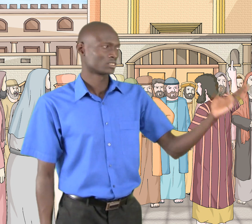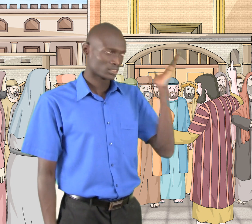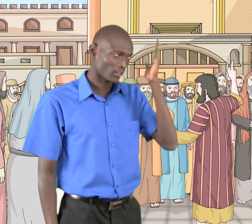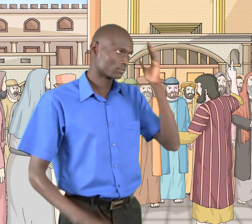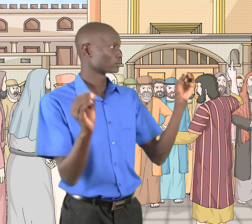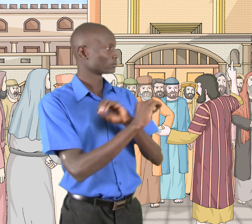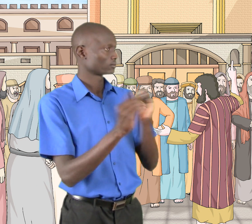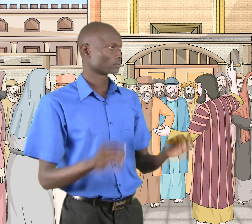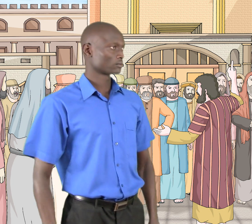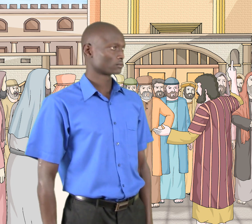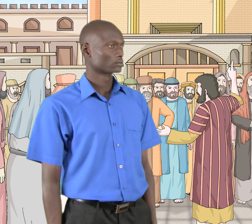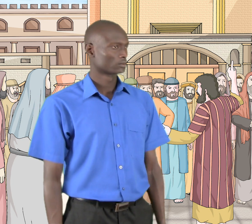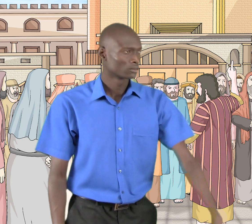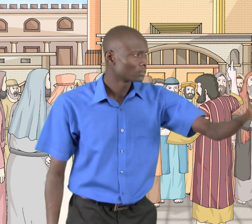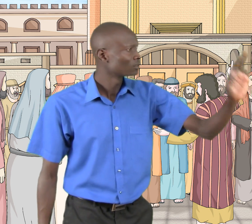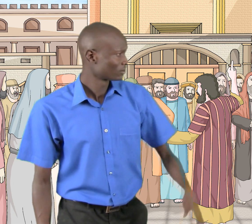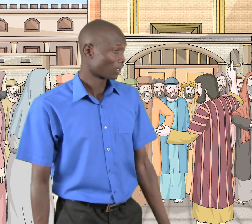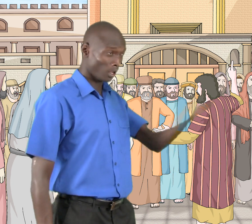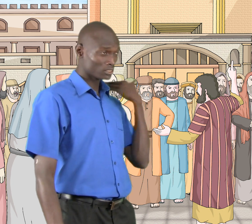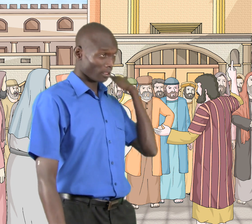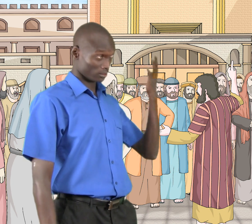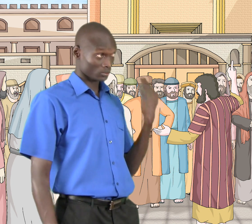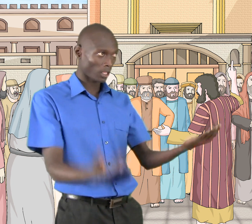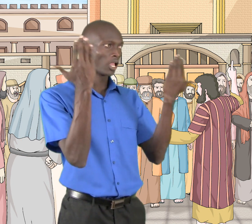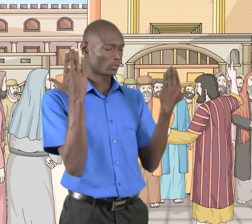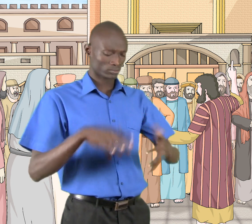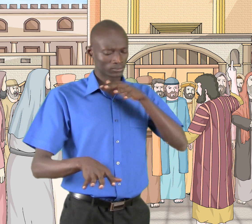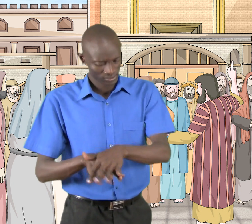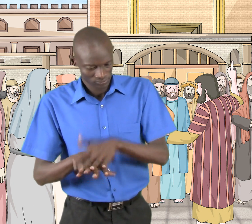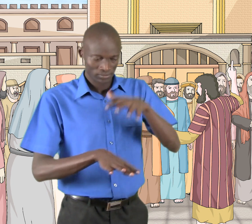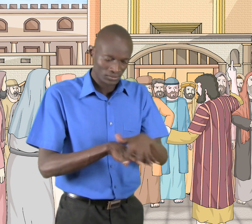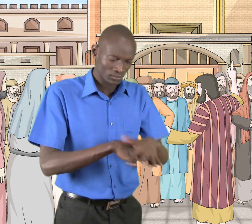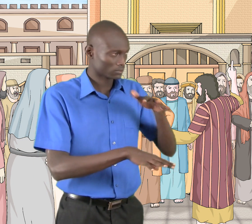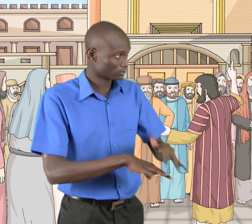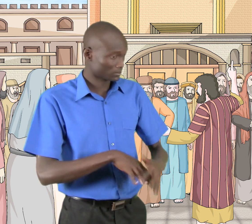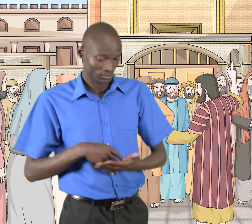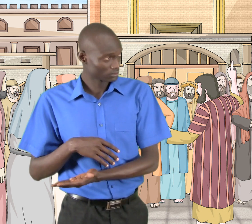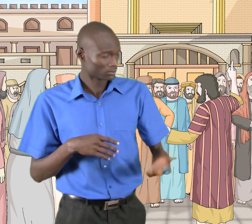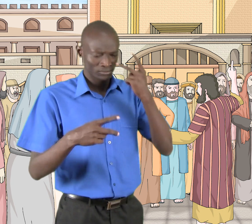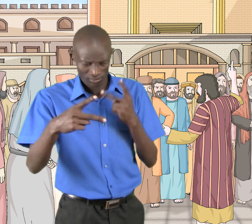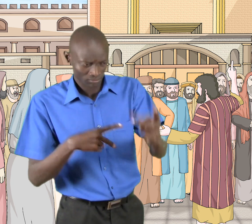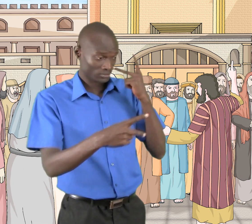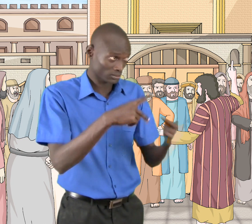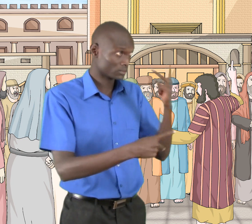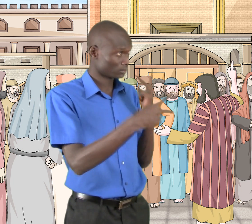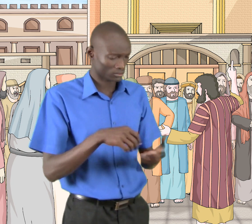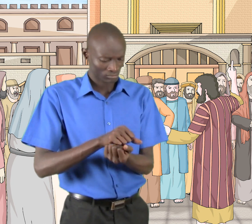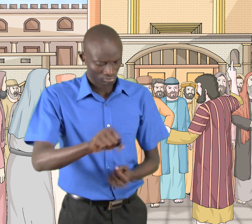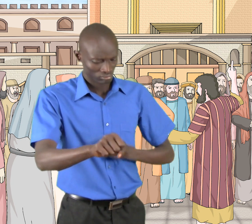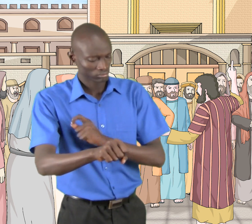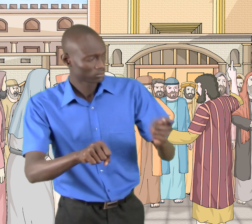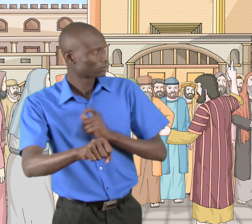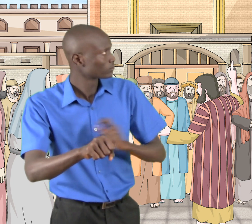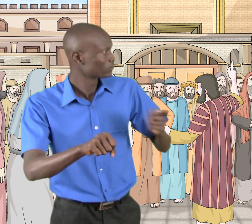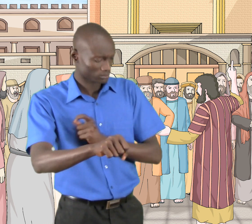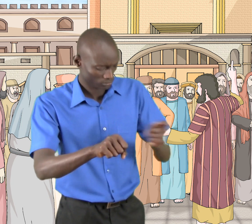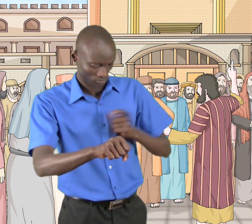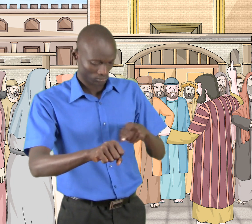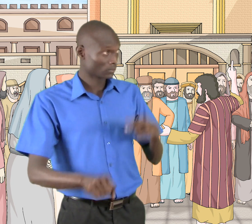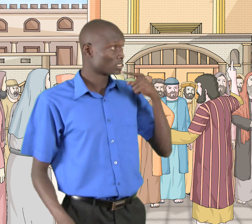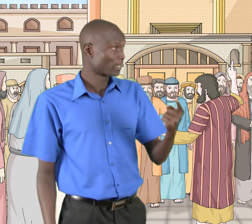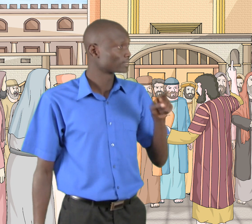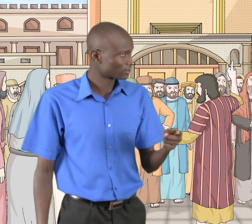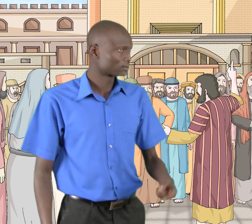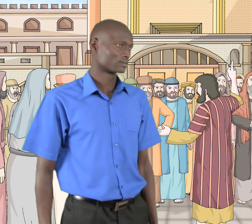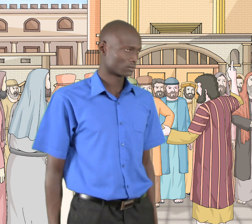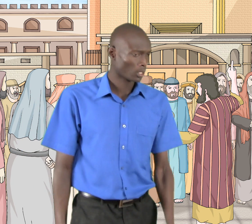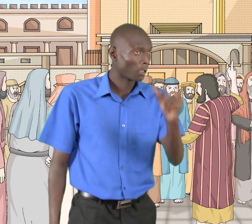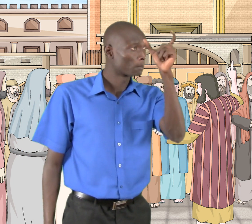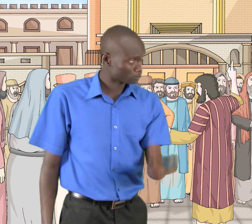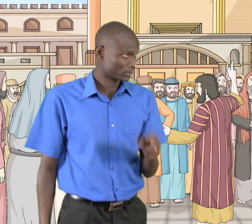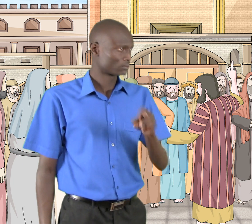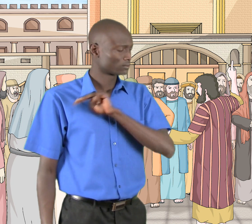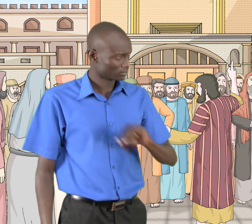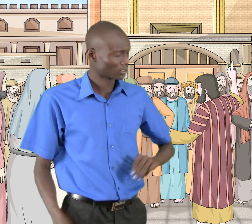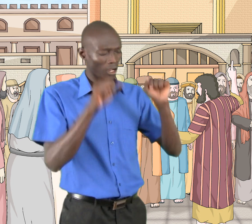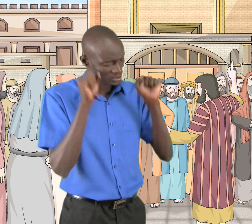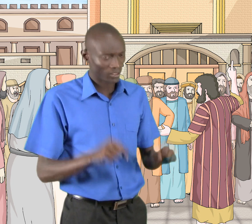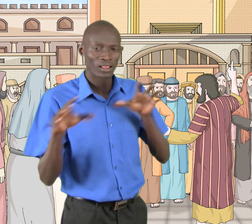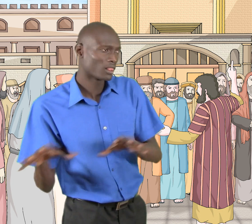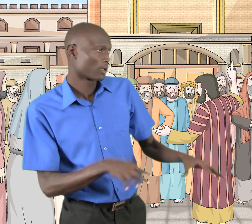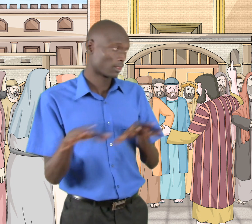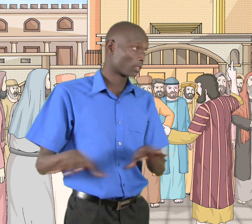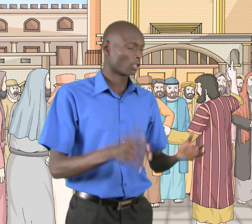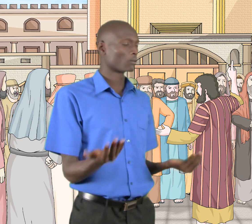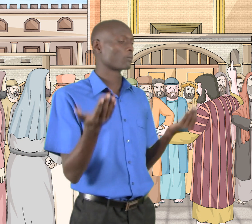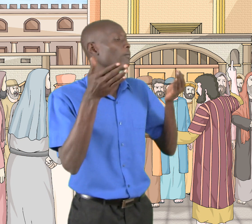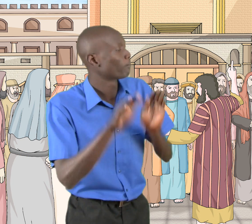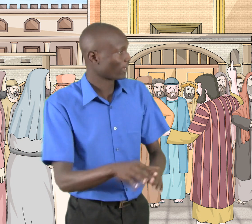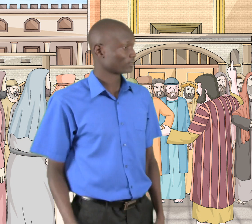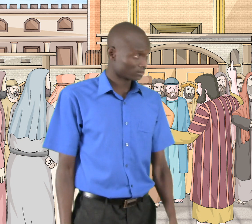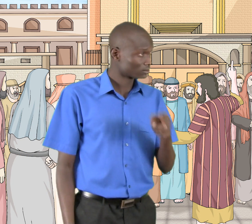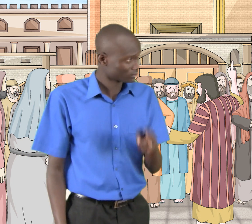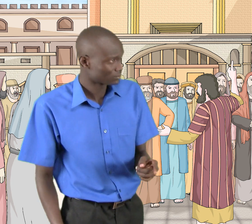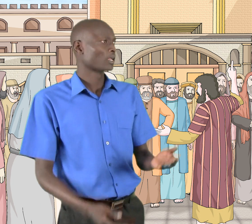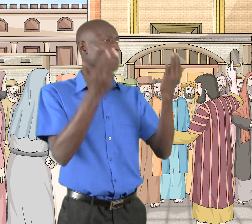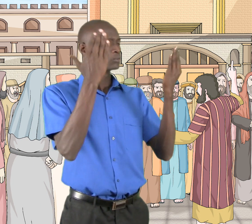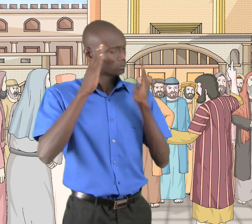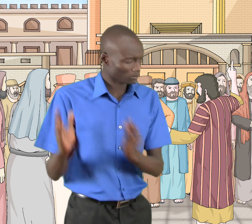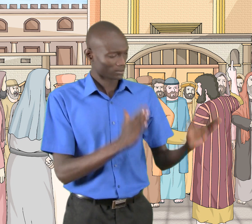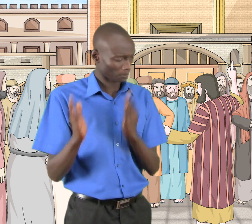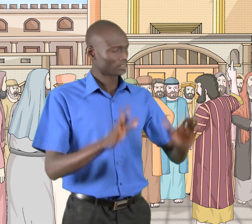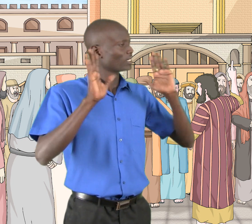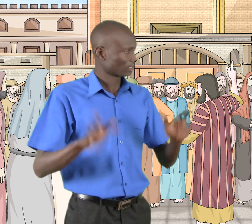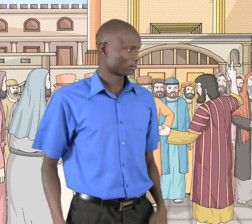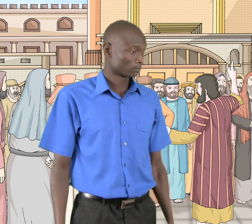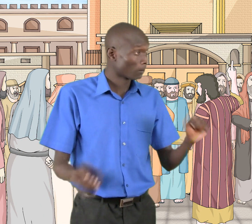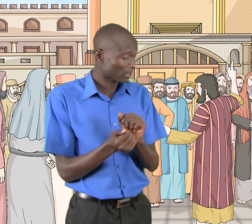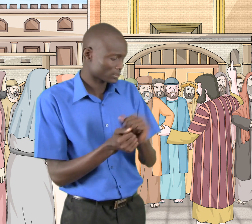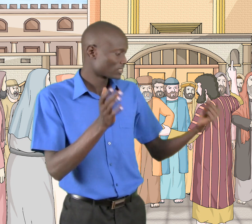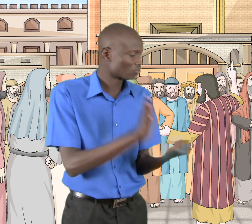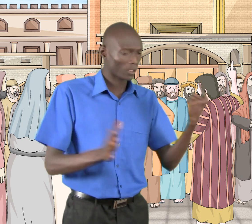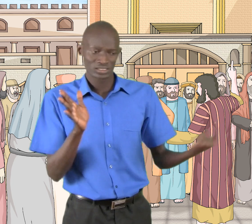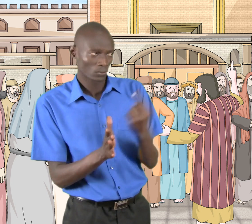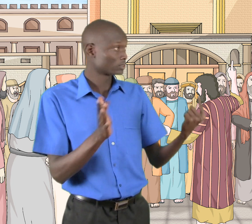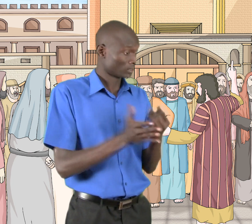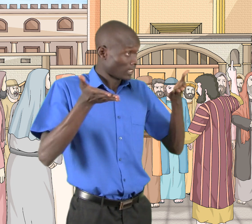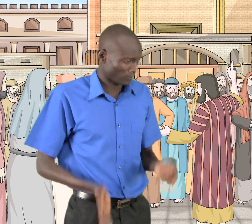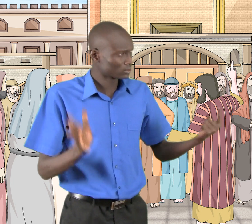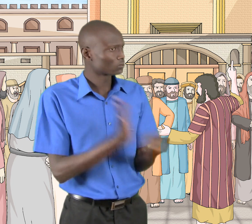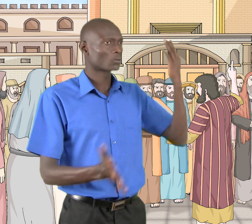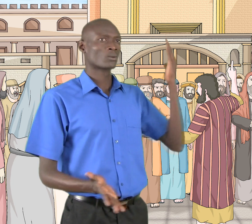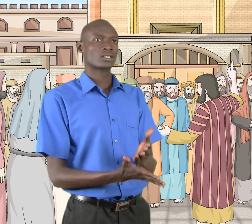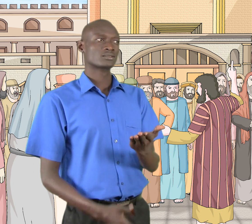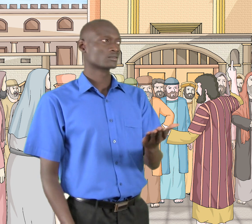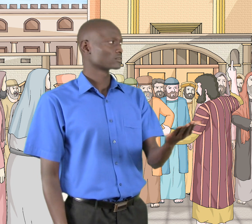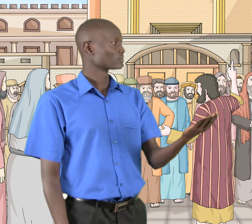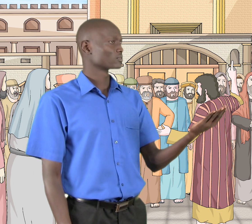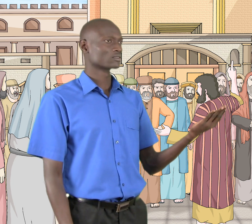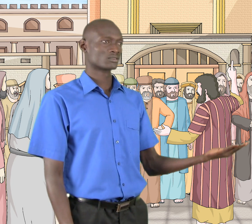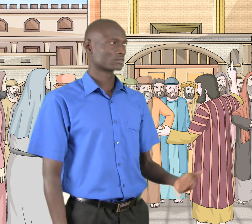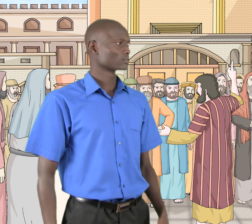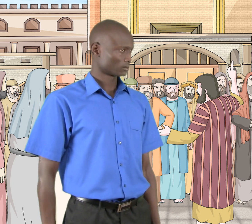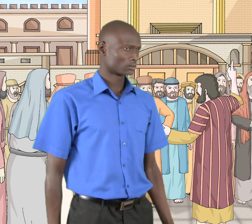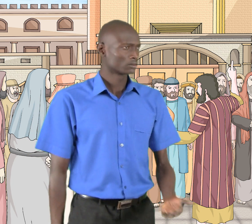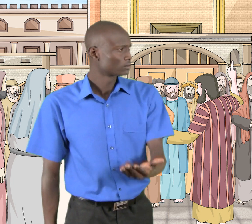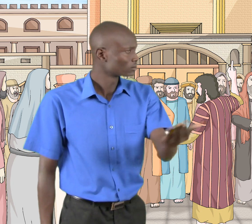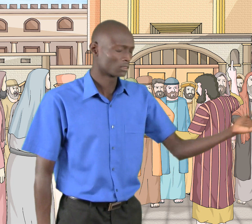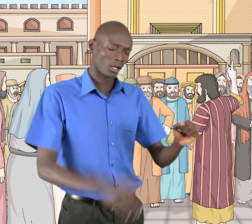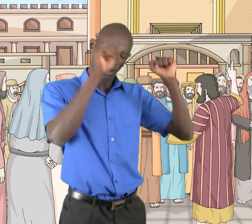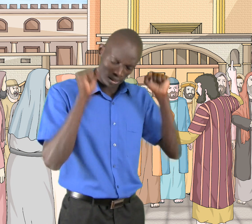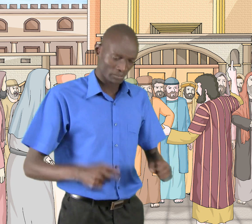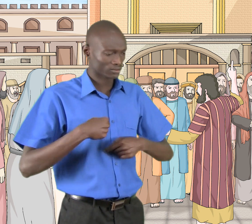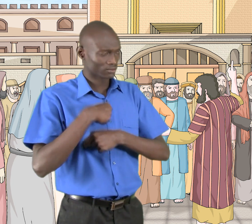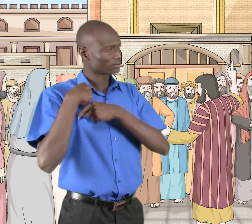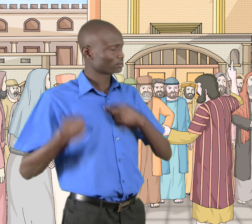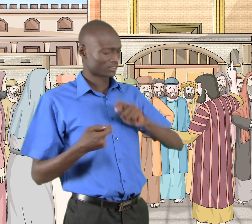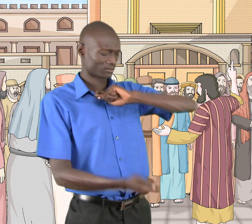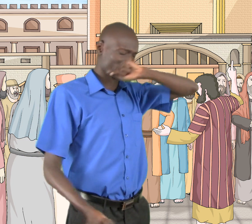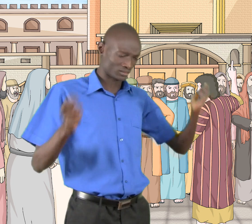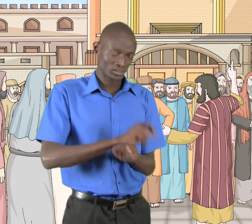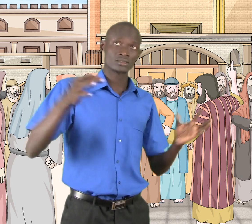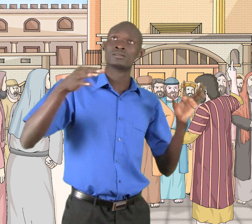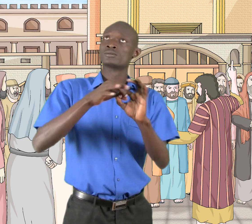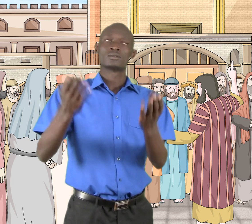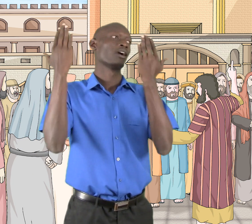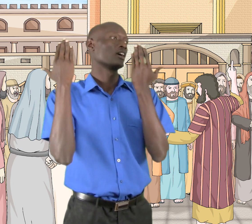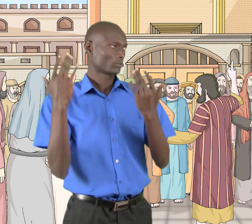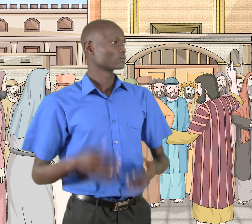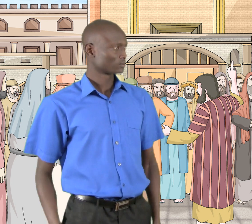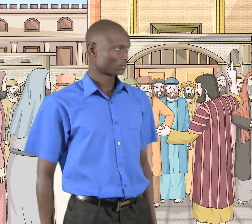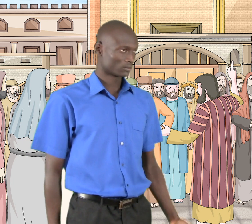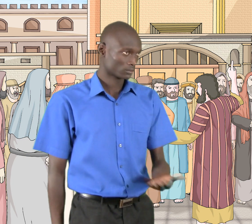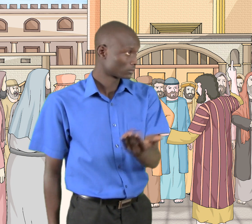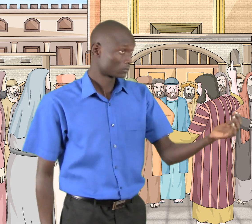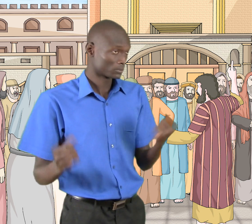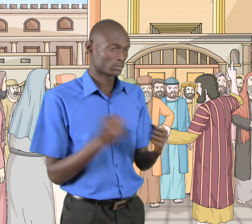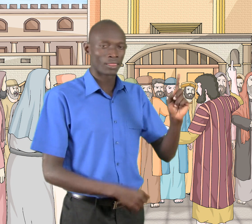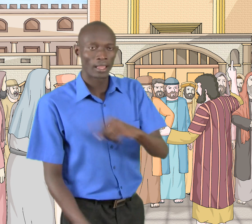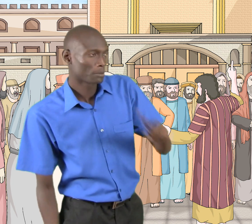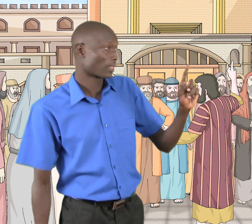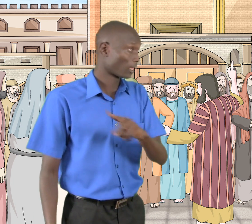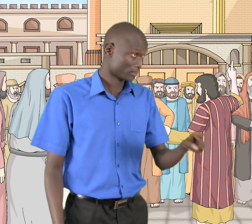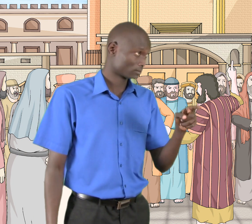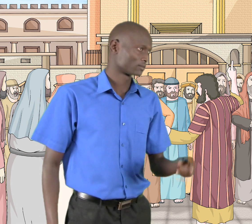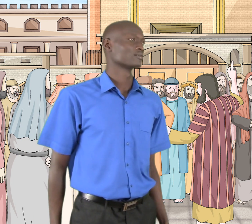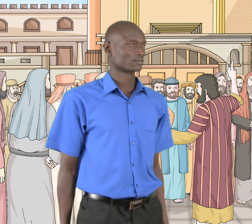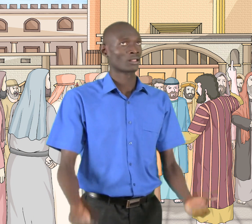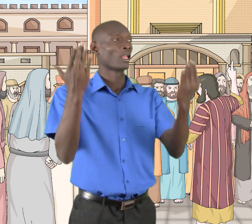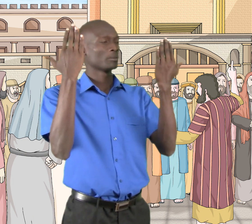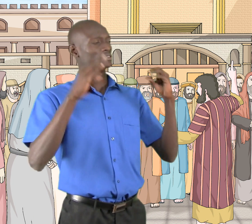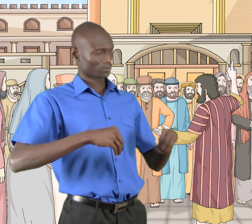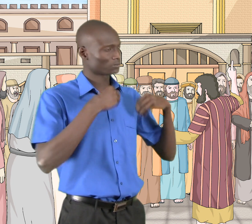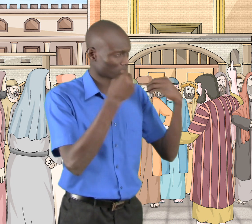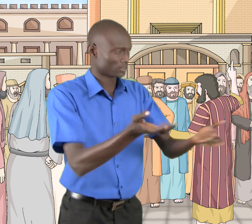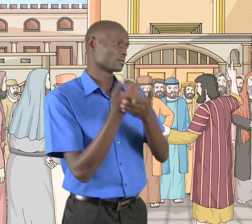But in this way God has fulfilled what He foretold through all the prophets, saying that His Christ would suffer.